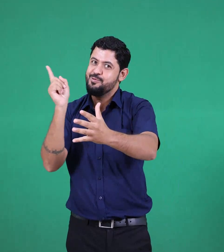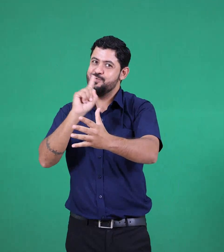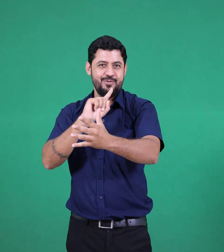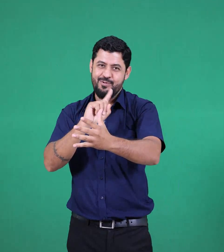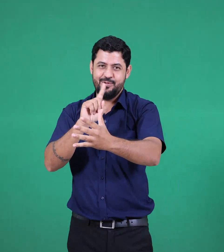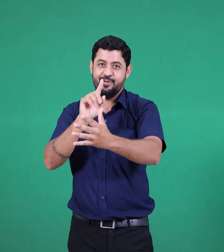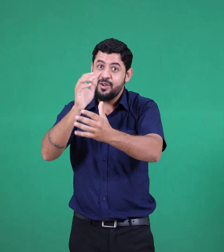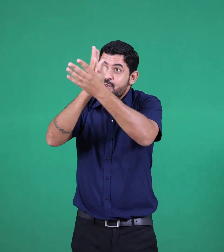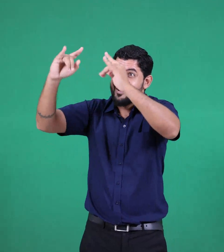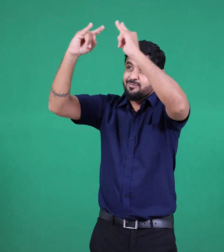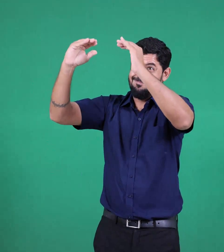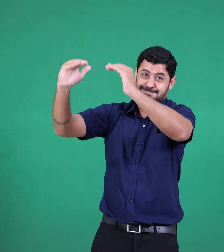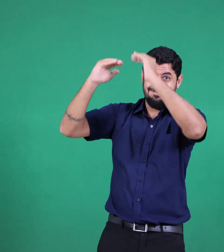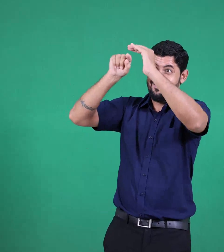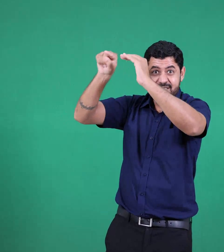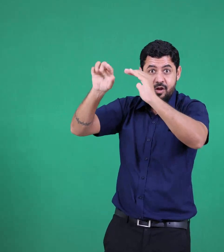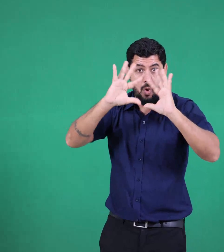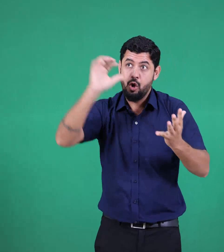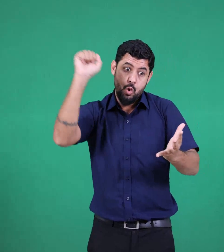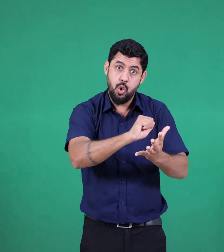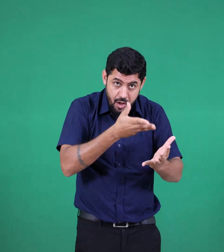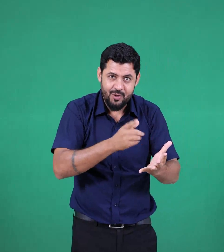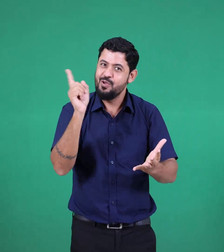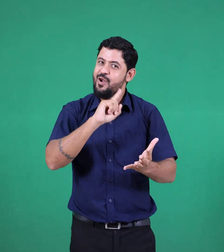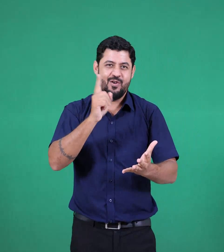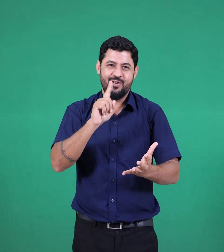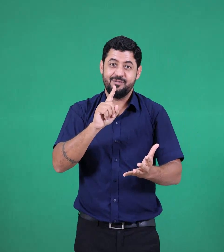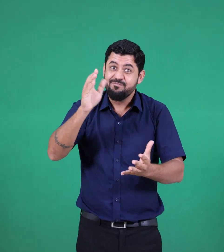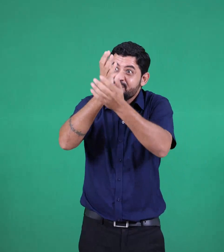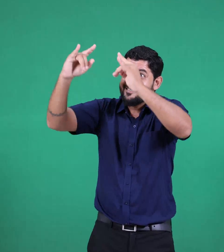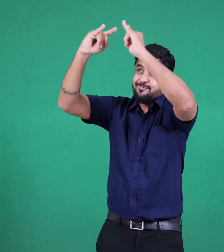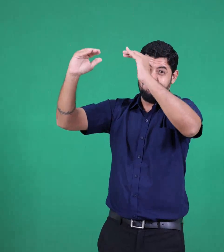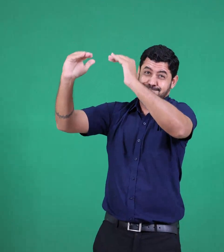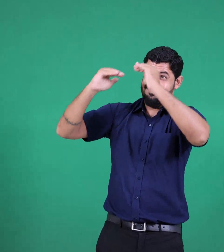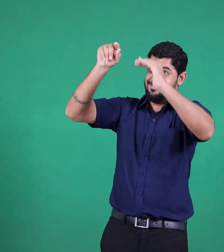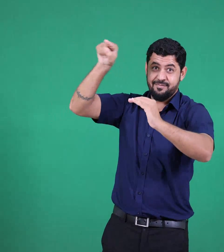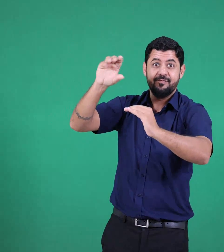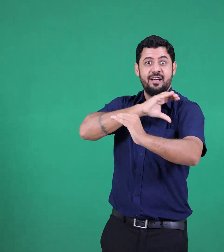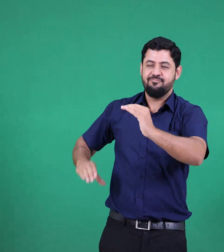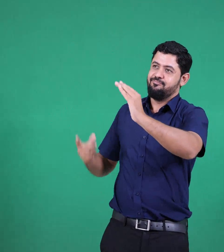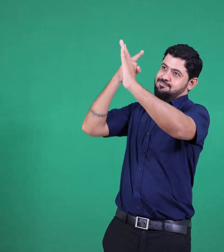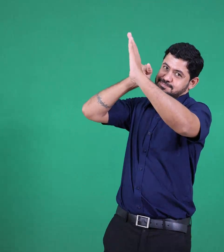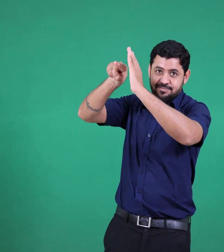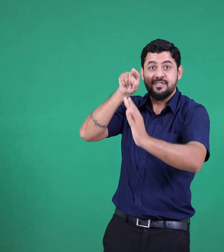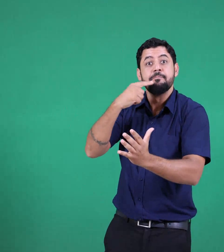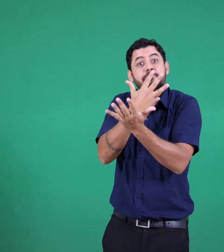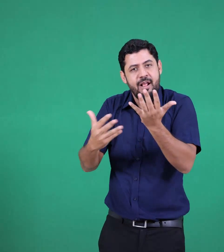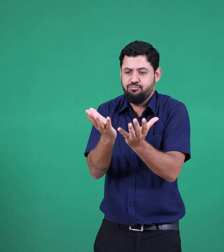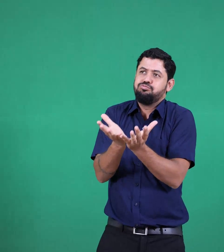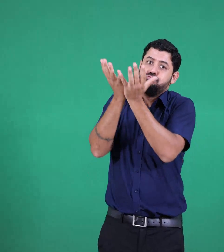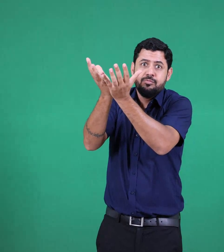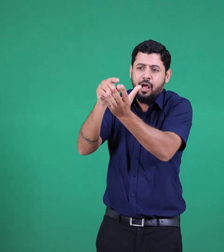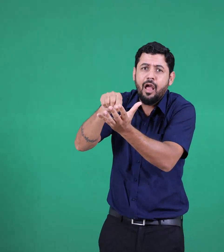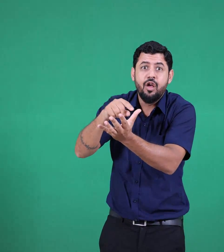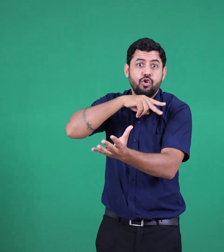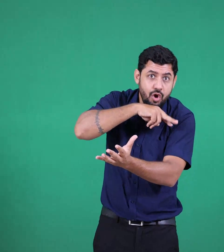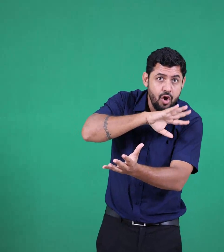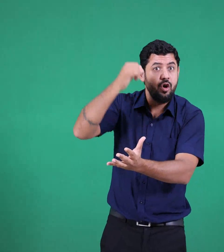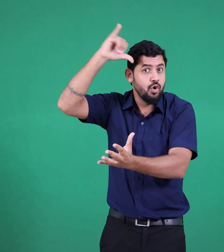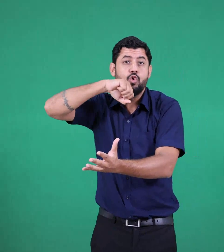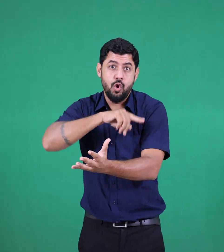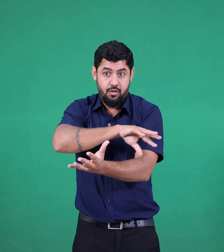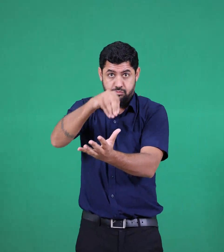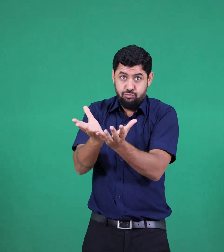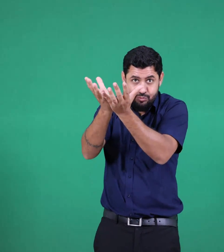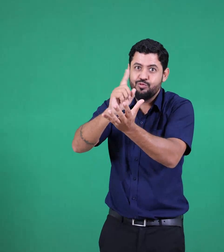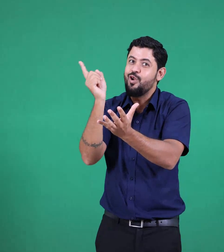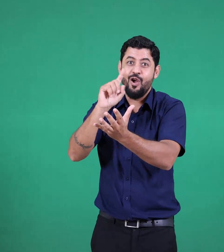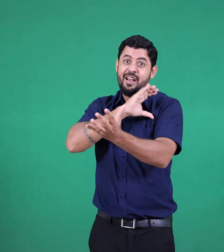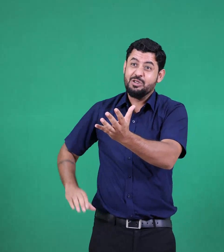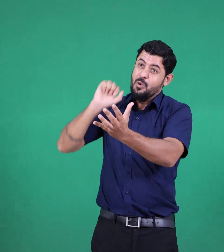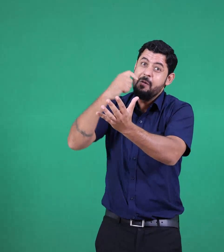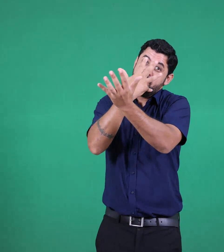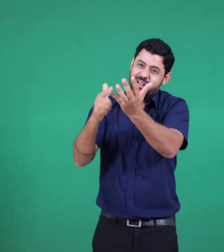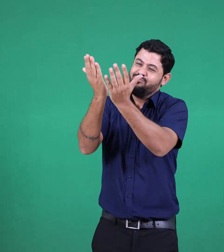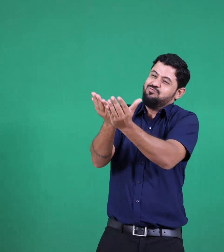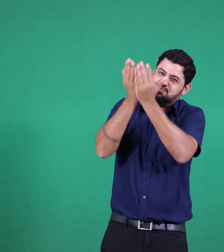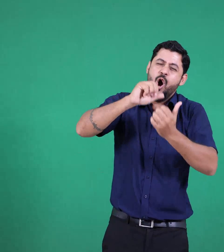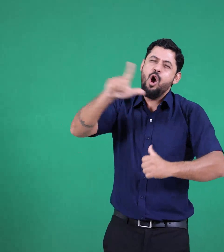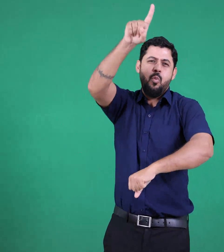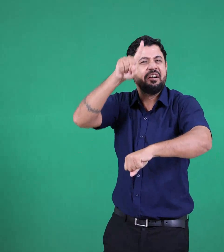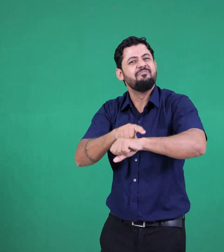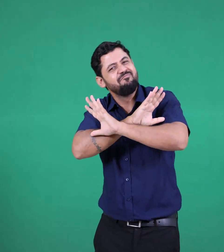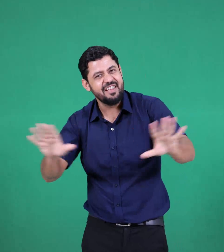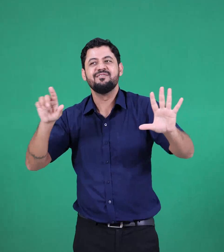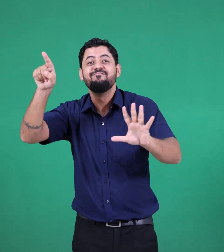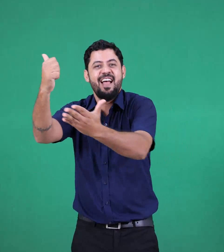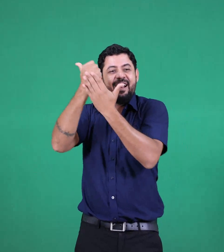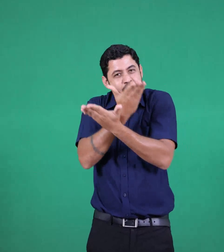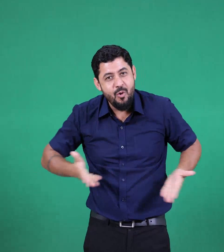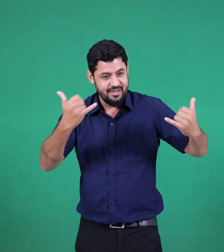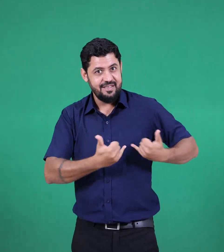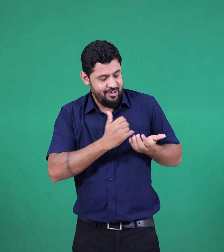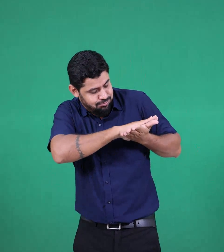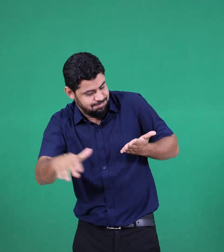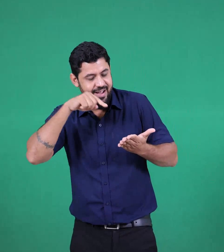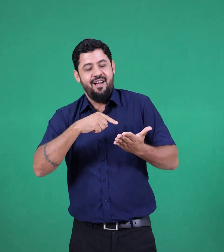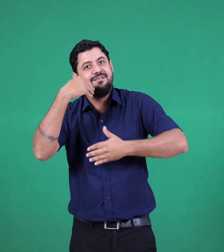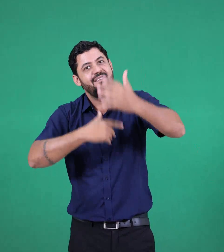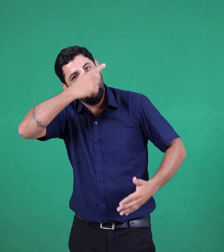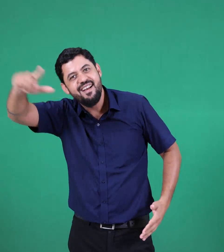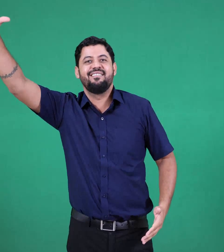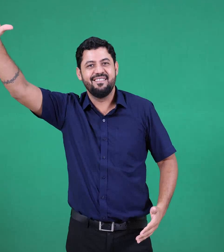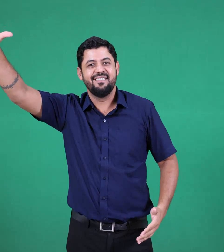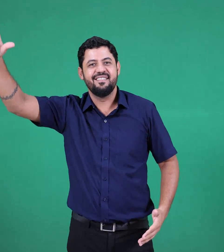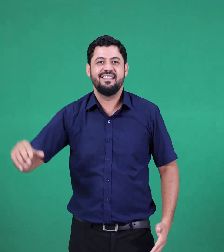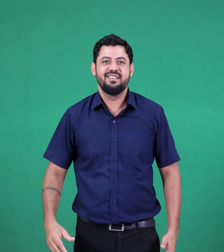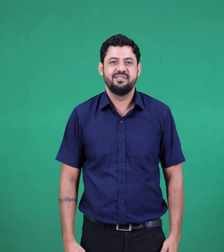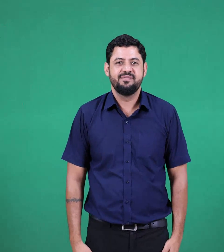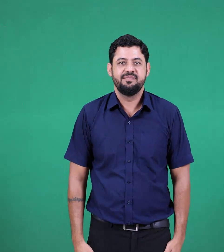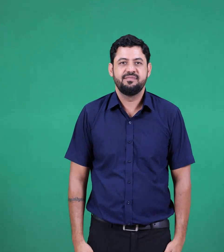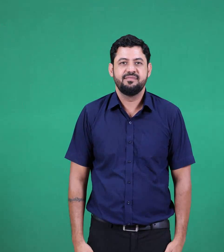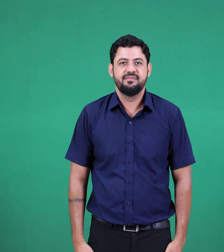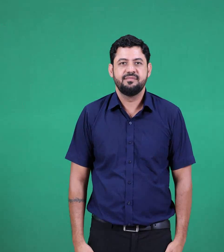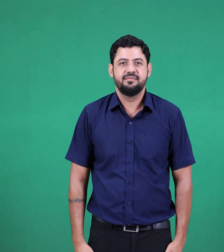He did not enter by the blood of goats and calves, but He entered the Most Holy Place once for all by His own blood, thus securing eternal redemption.